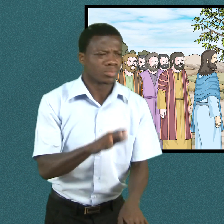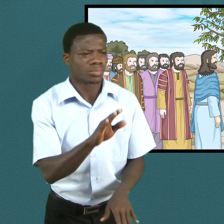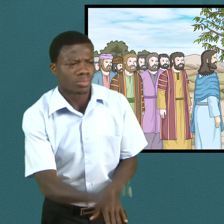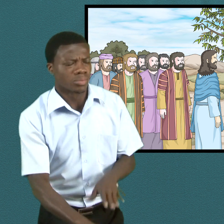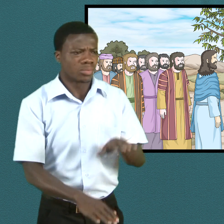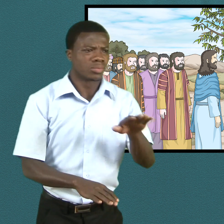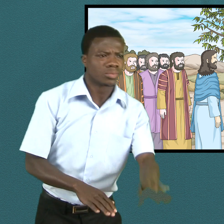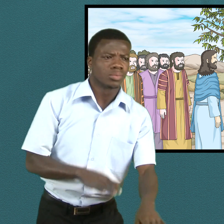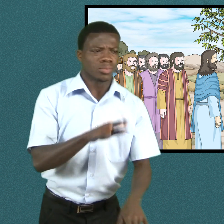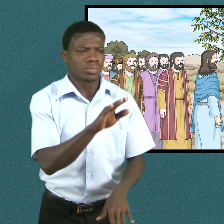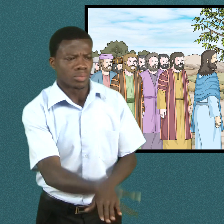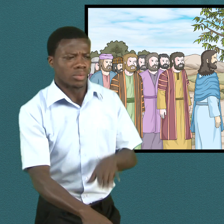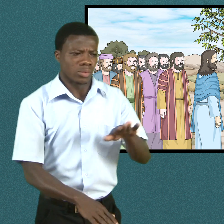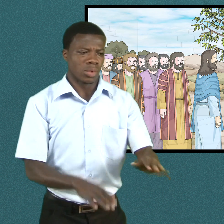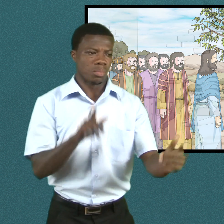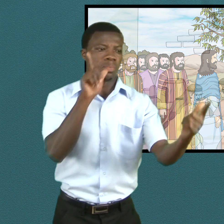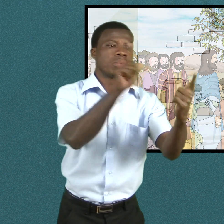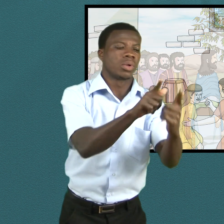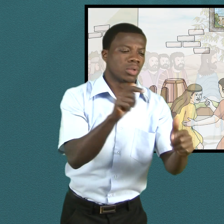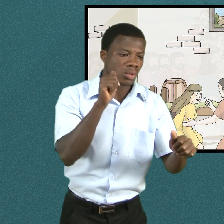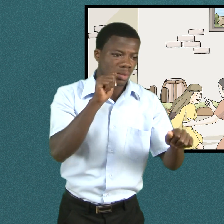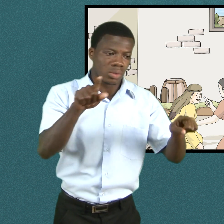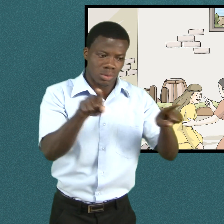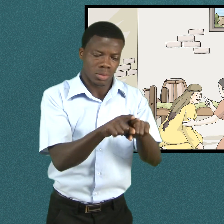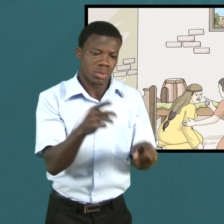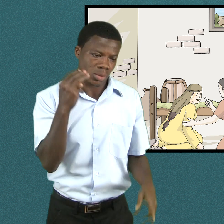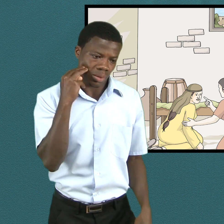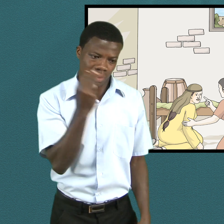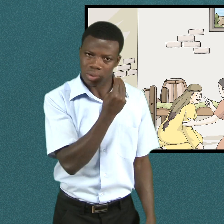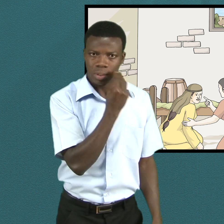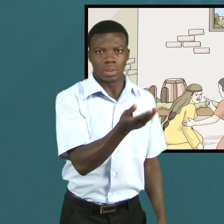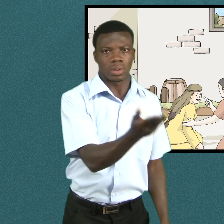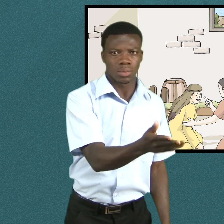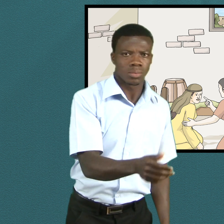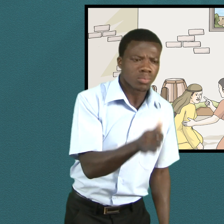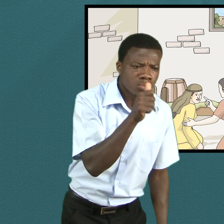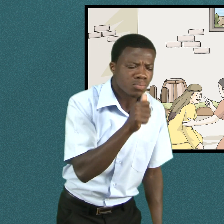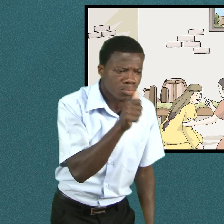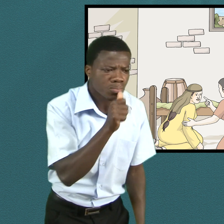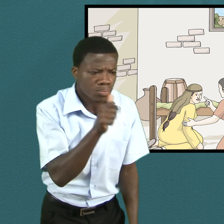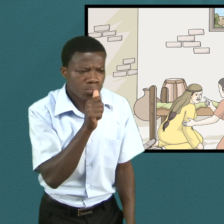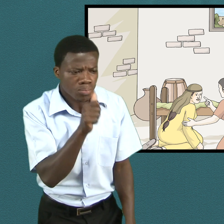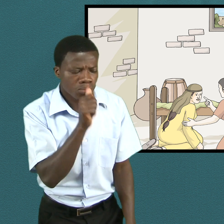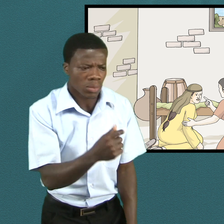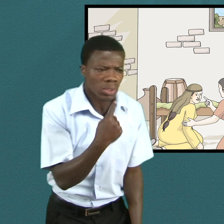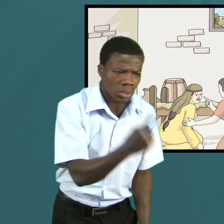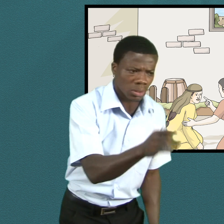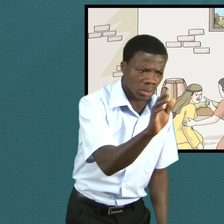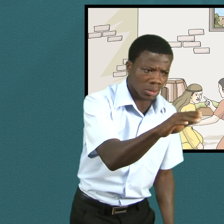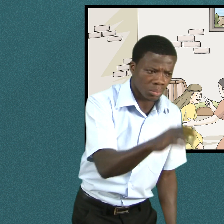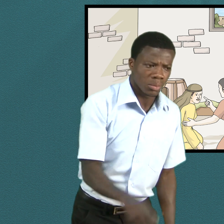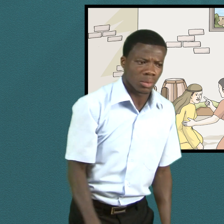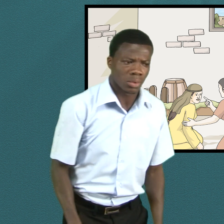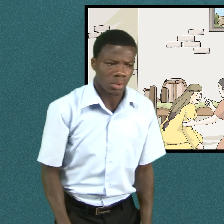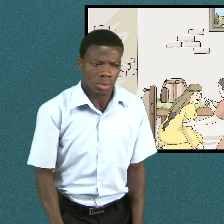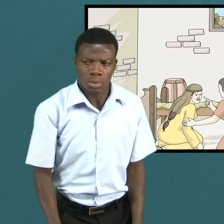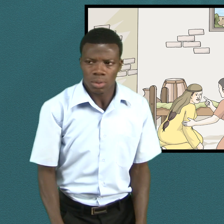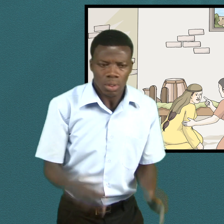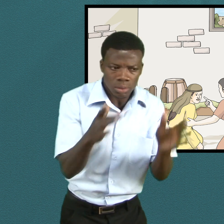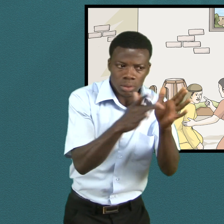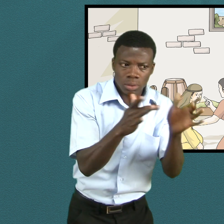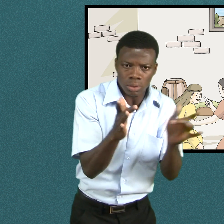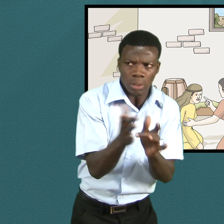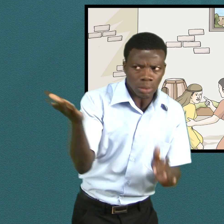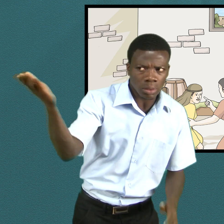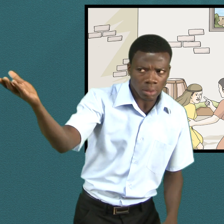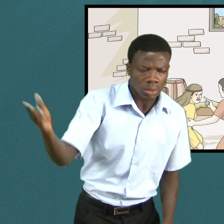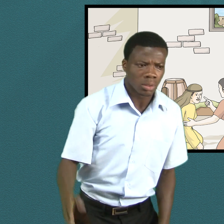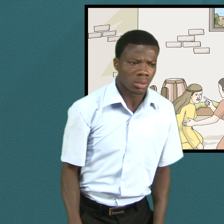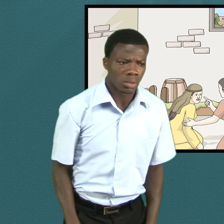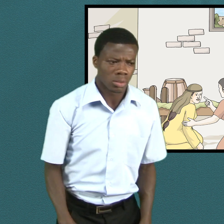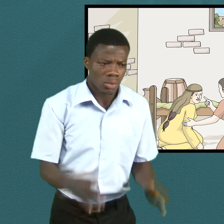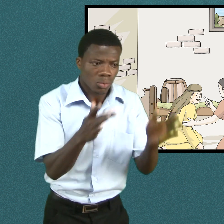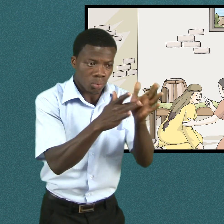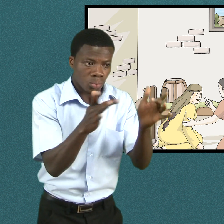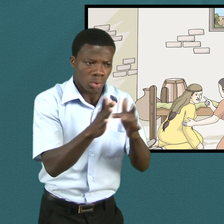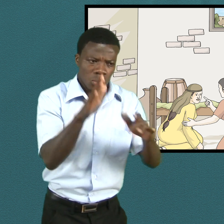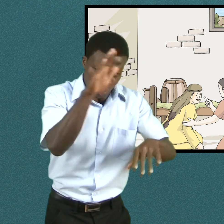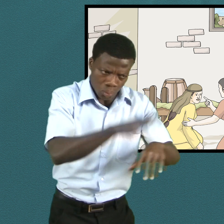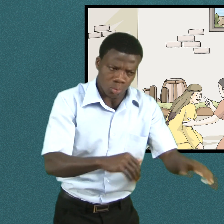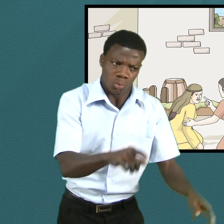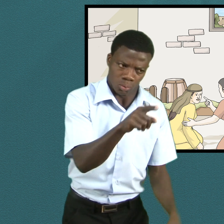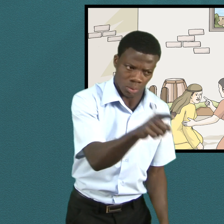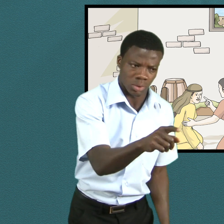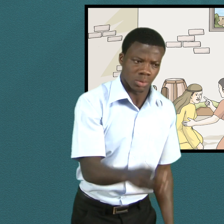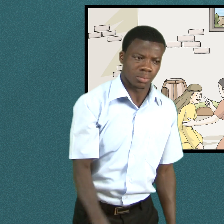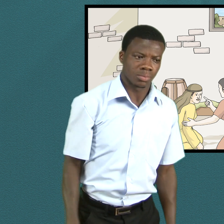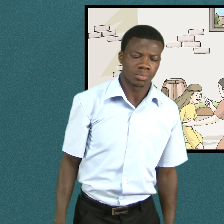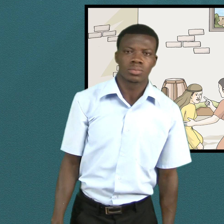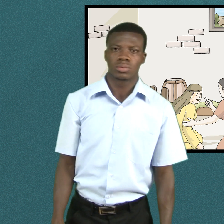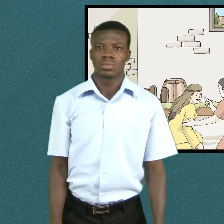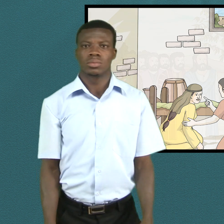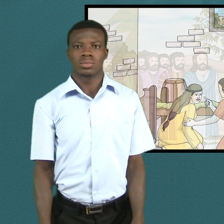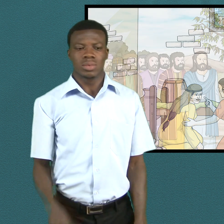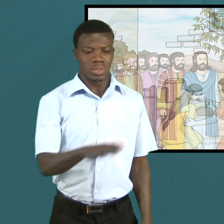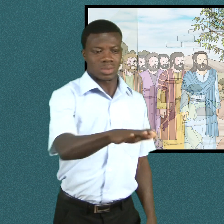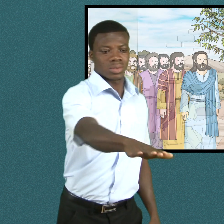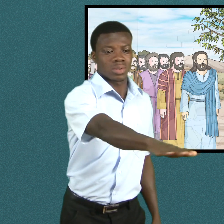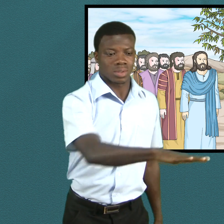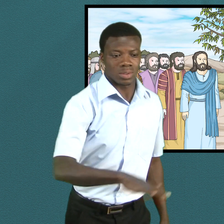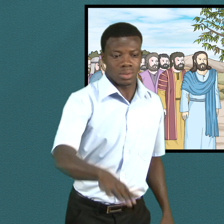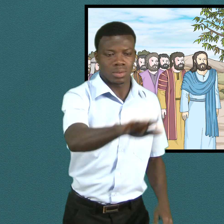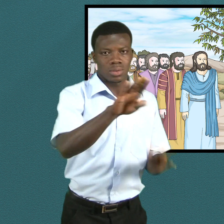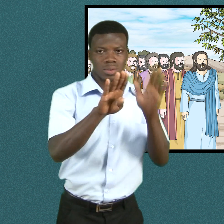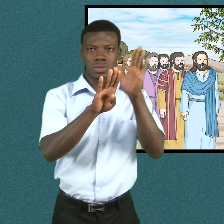After Martha had said this, she went back and called her sister Mary aside to tell her, “The Teacher is here and is asking for you.” And when Mary heard this, she got up quickly and went to Him.